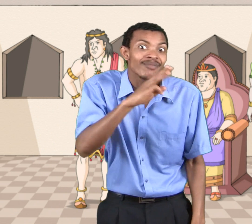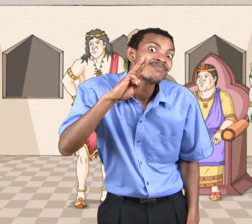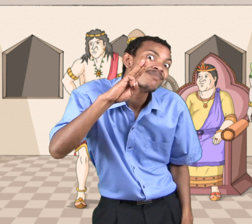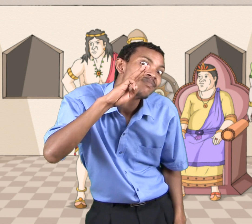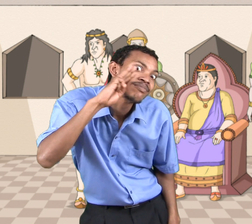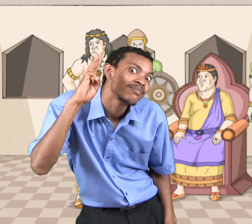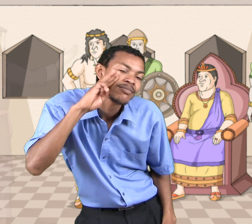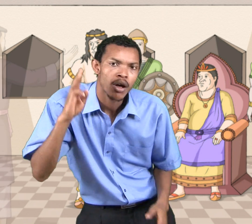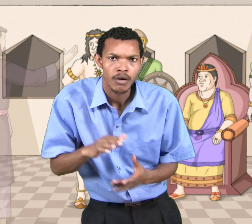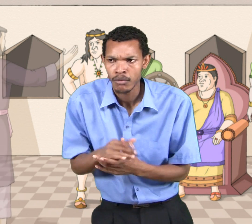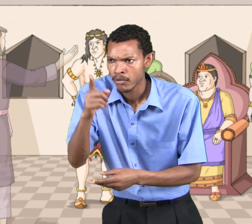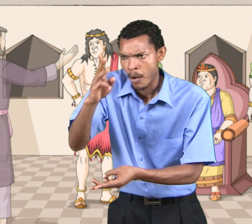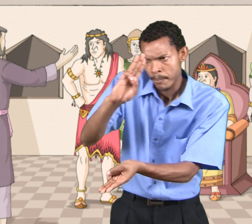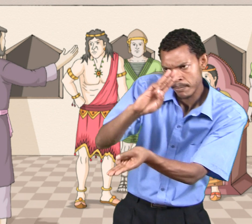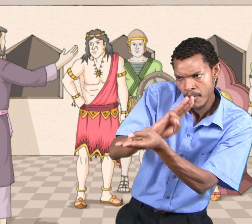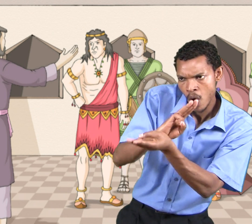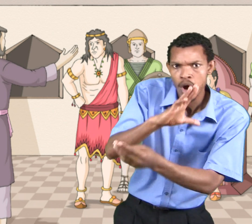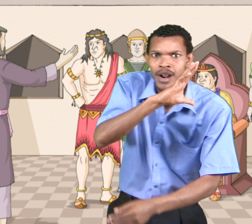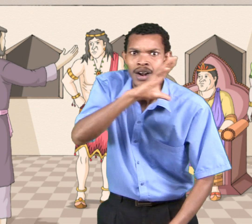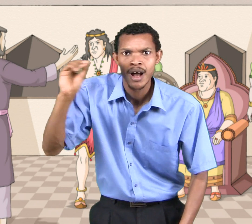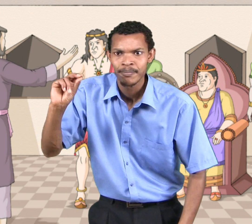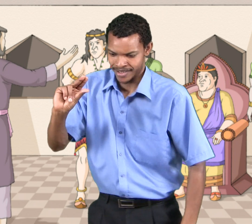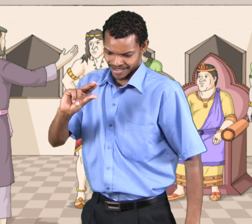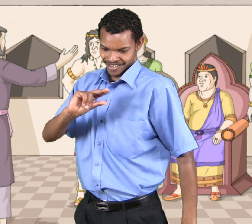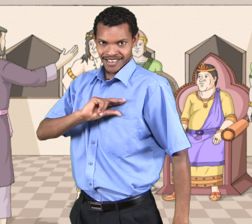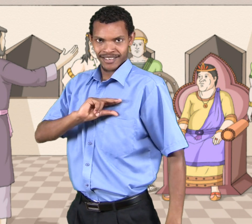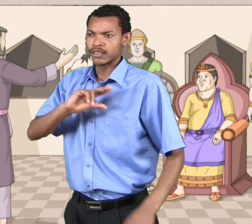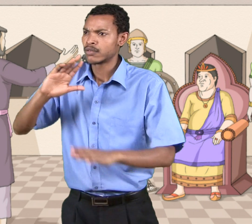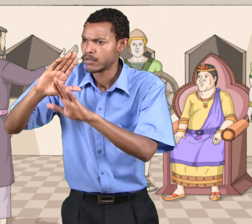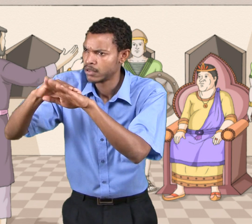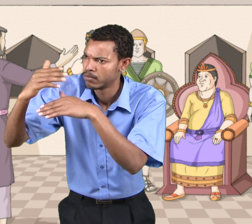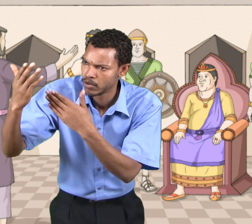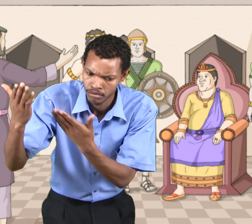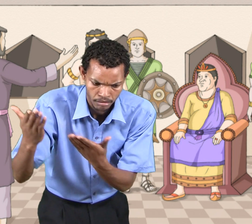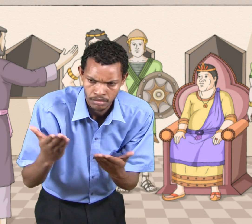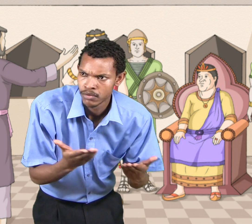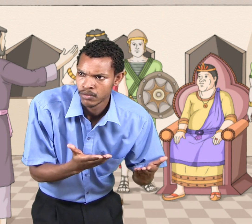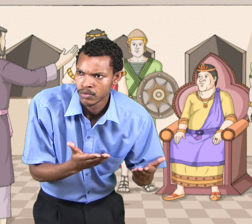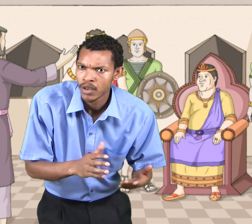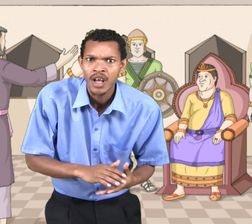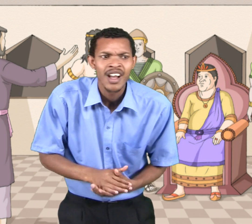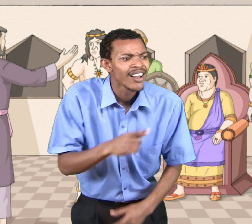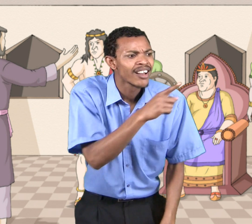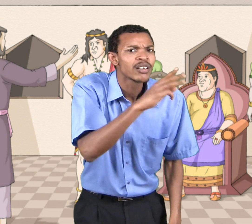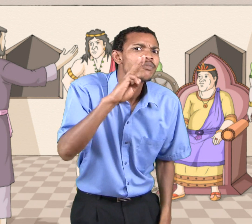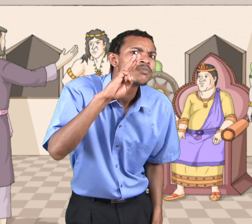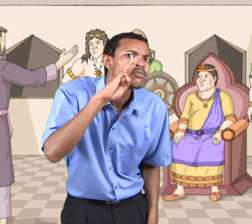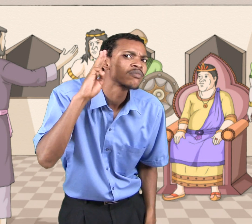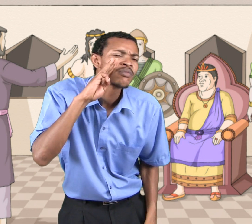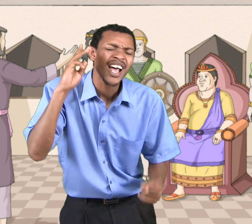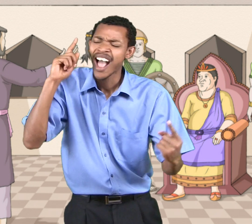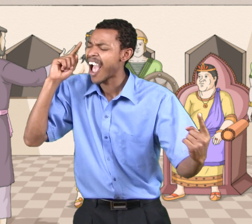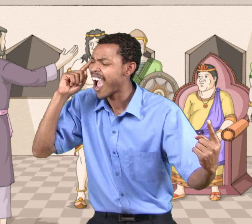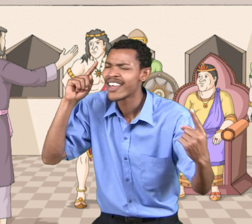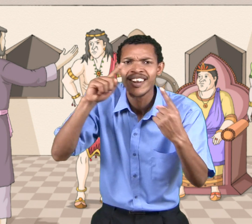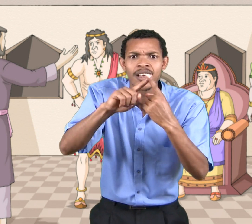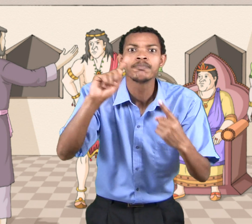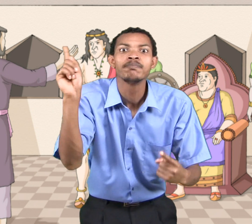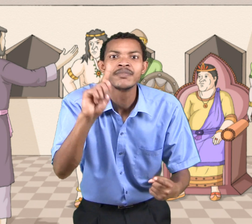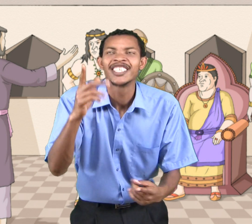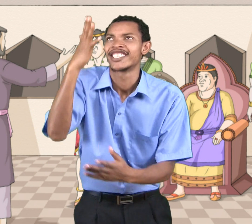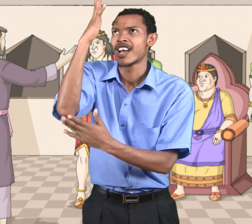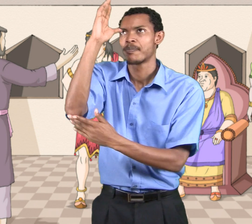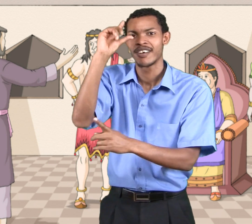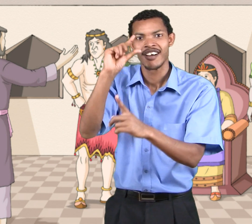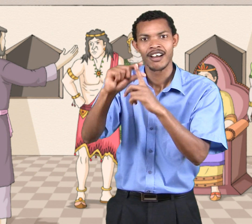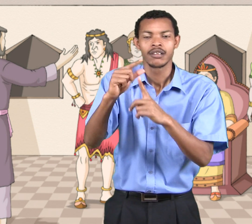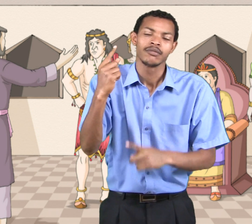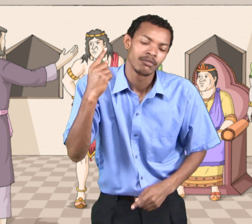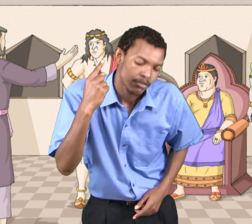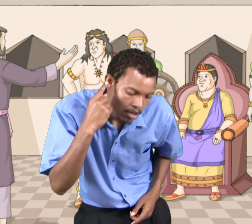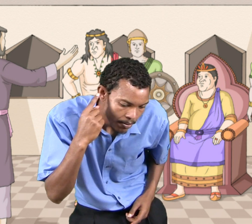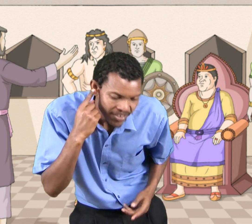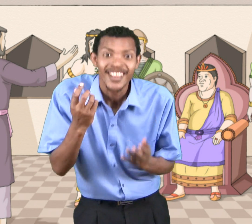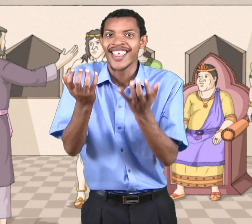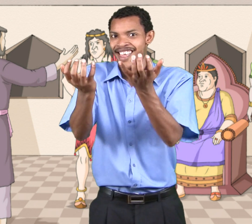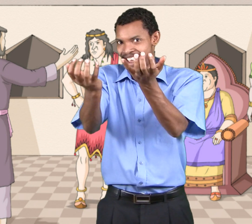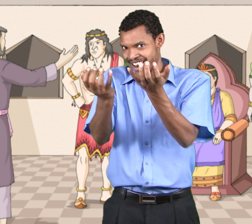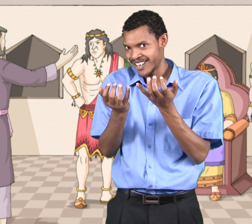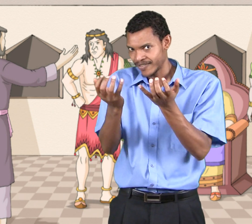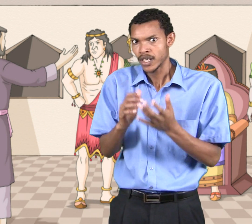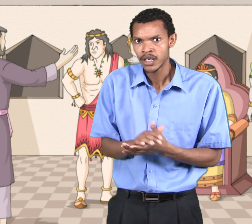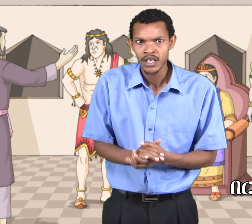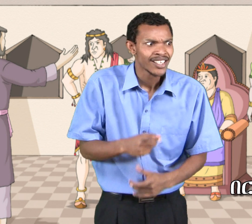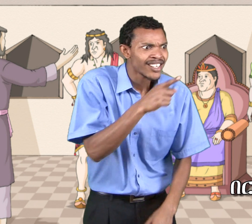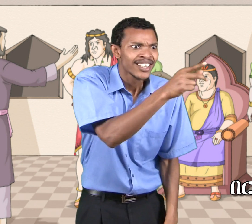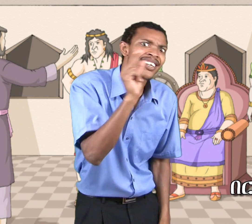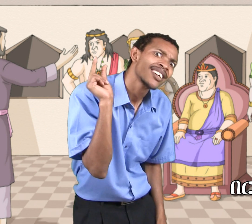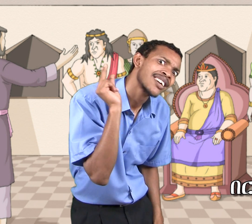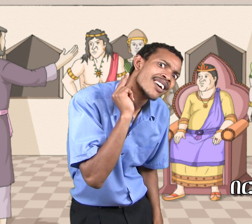The proconsul, a man of intelligence, summoned Barnabas and Saul because he wanted to hear the word of God.